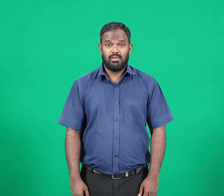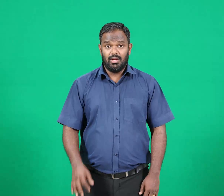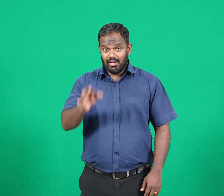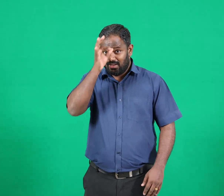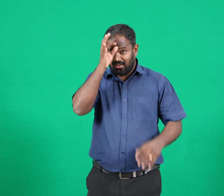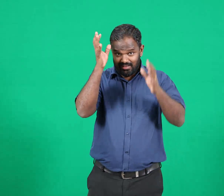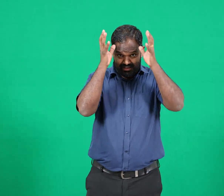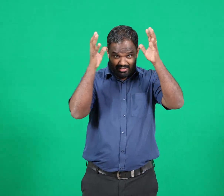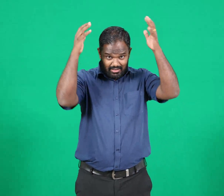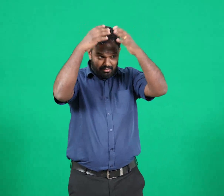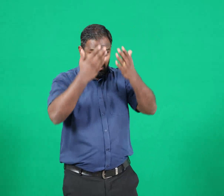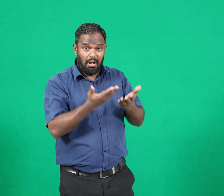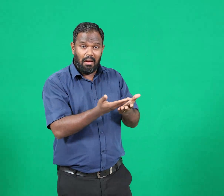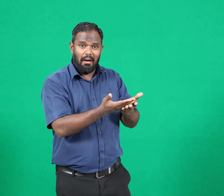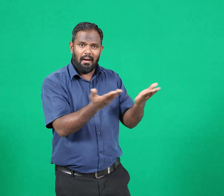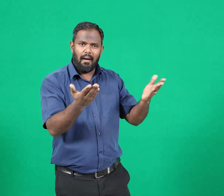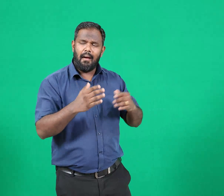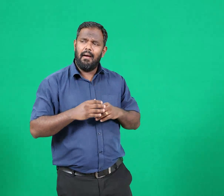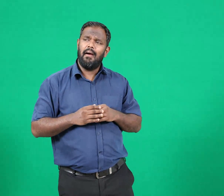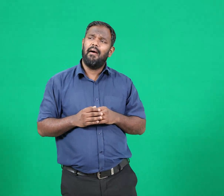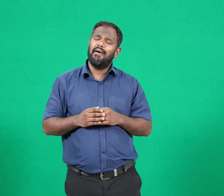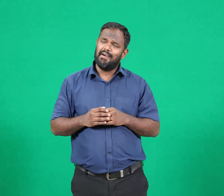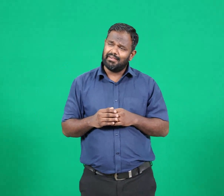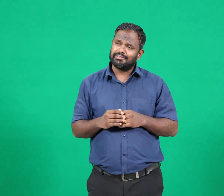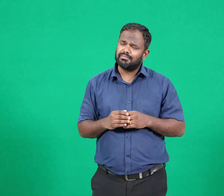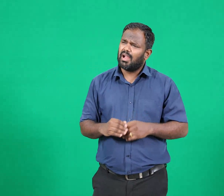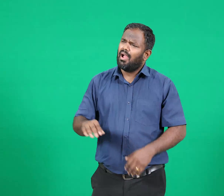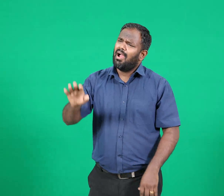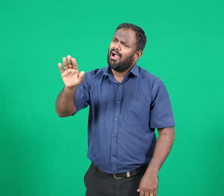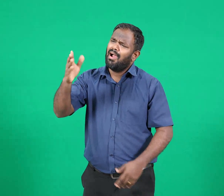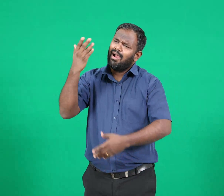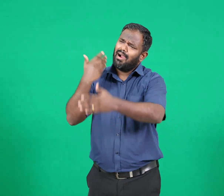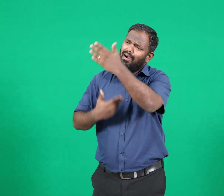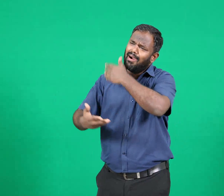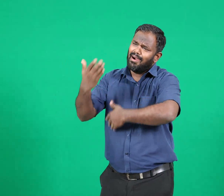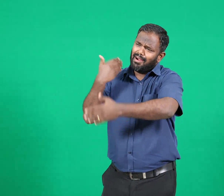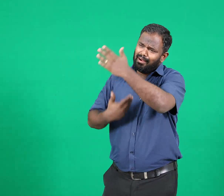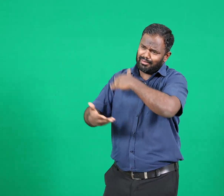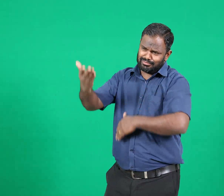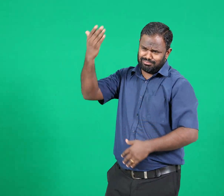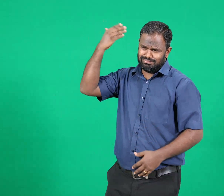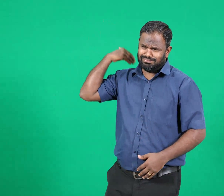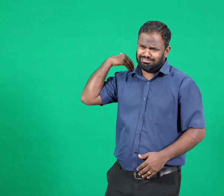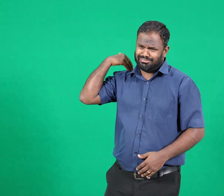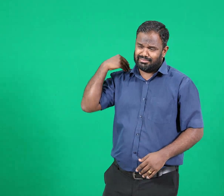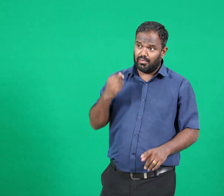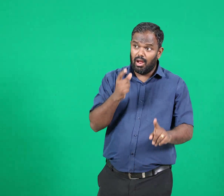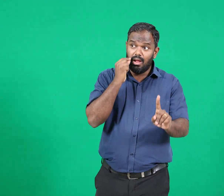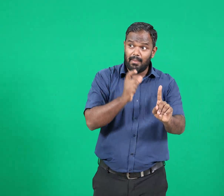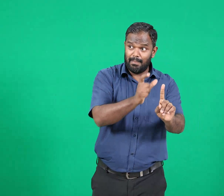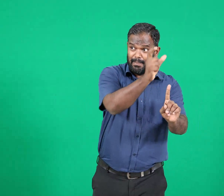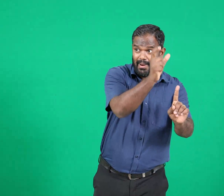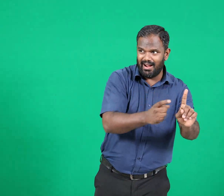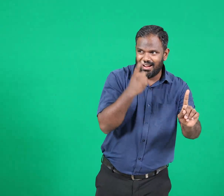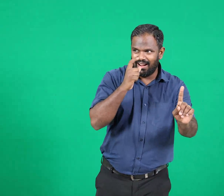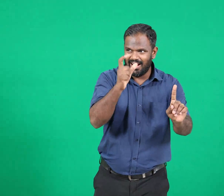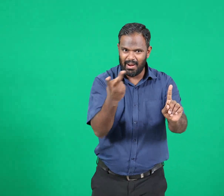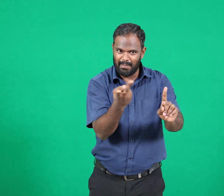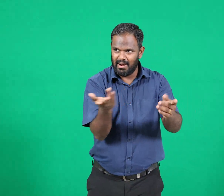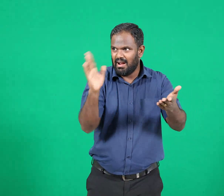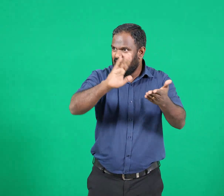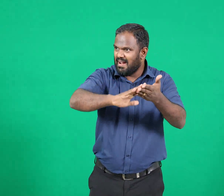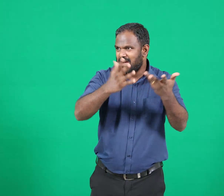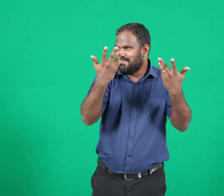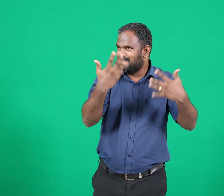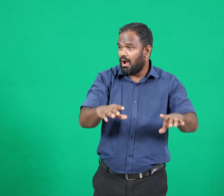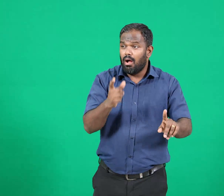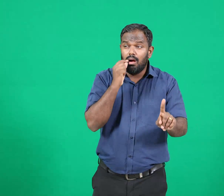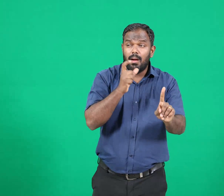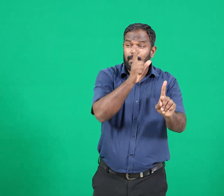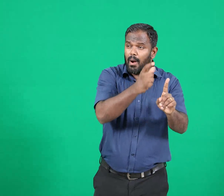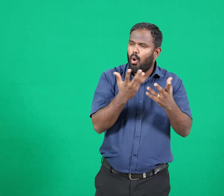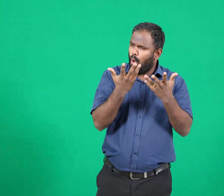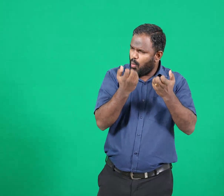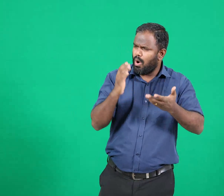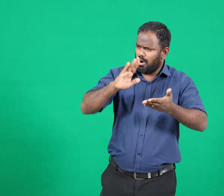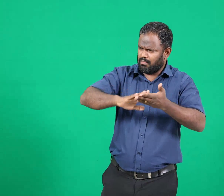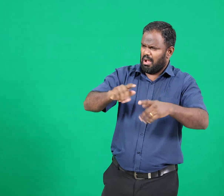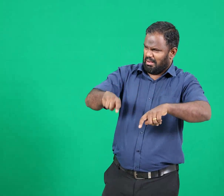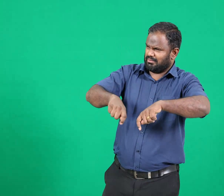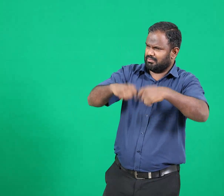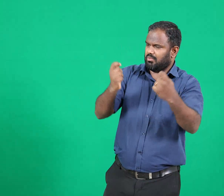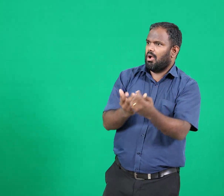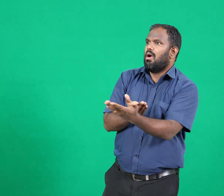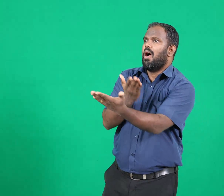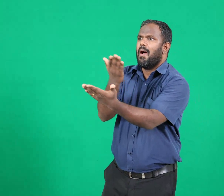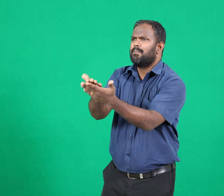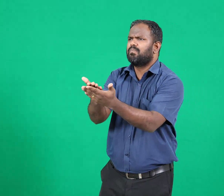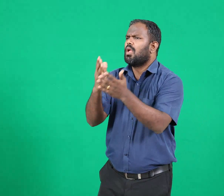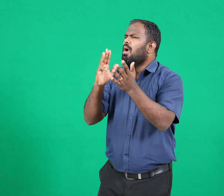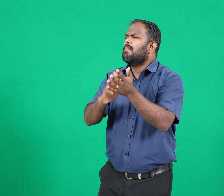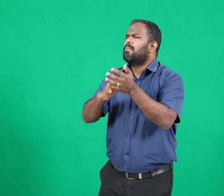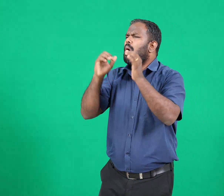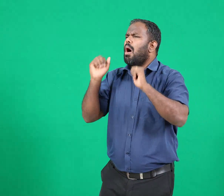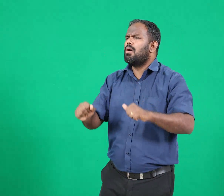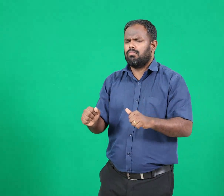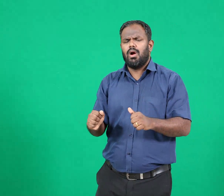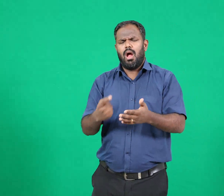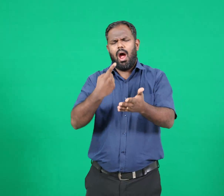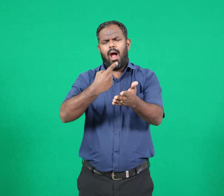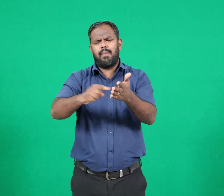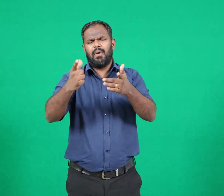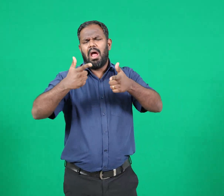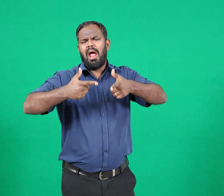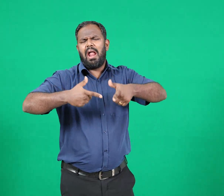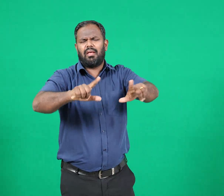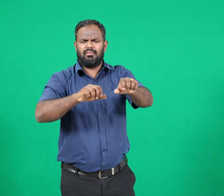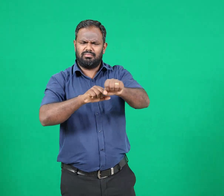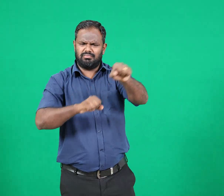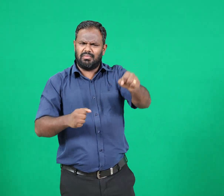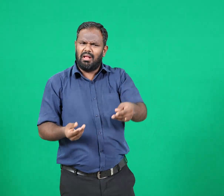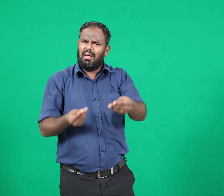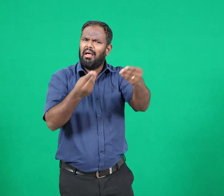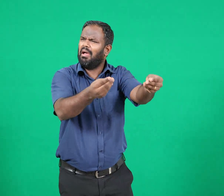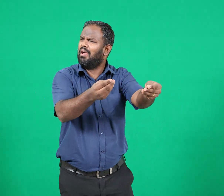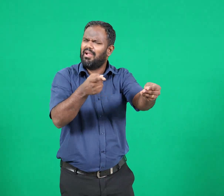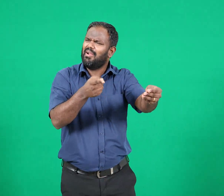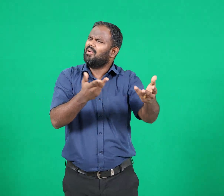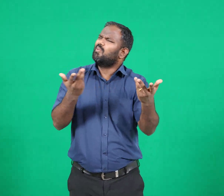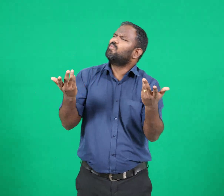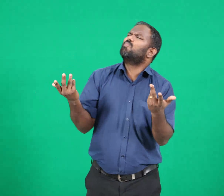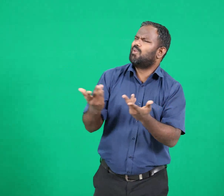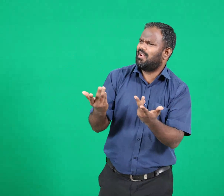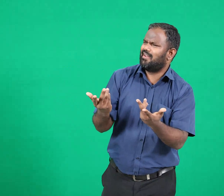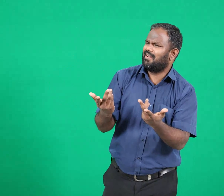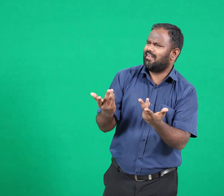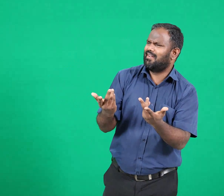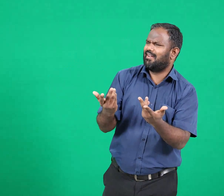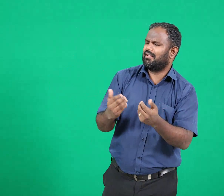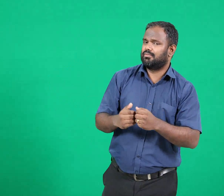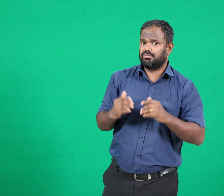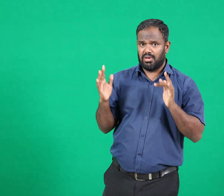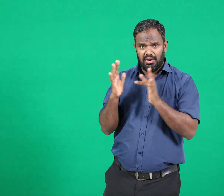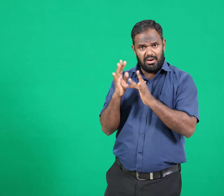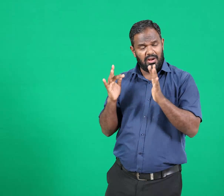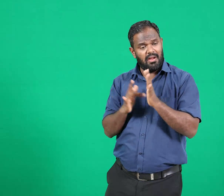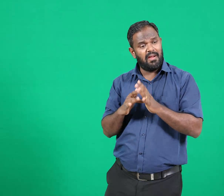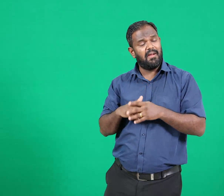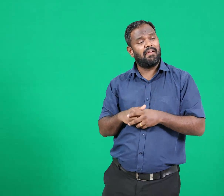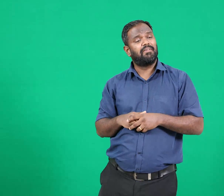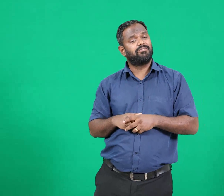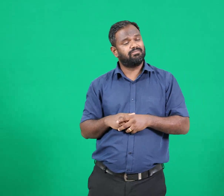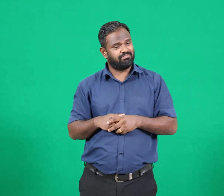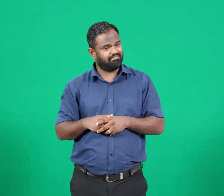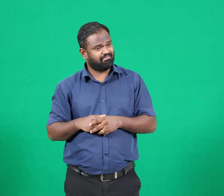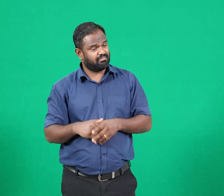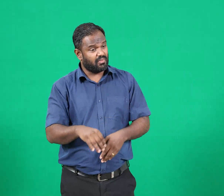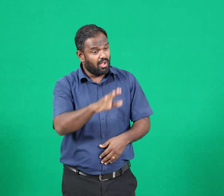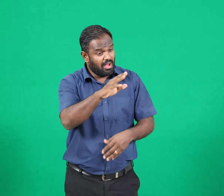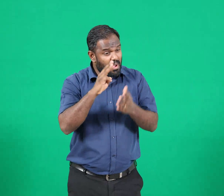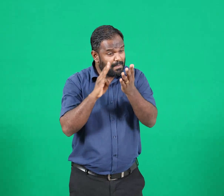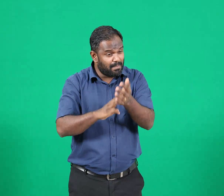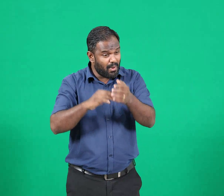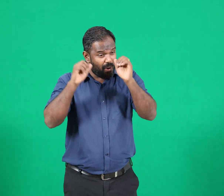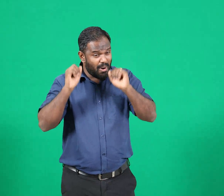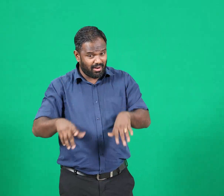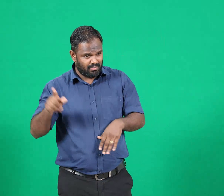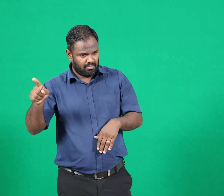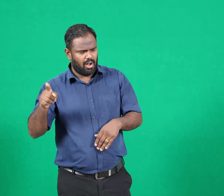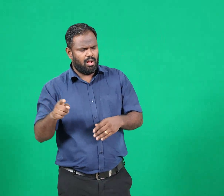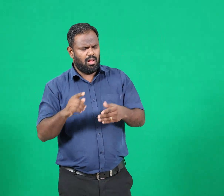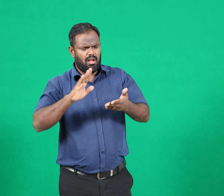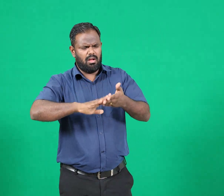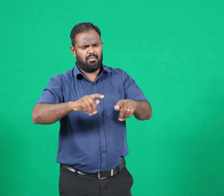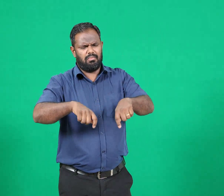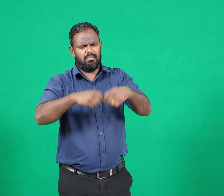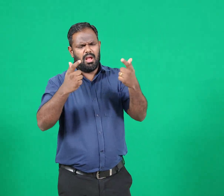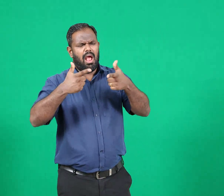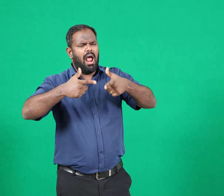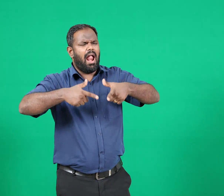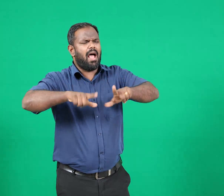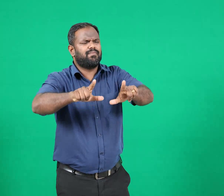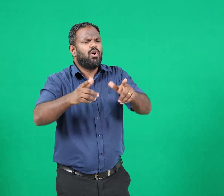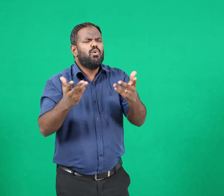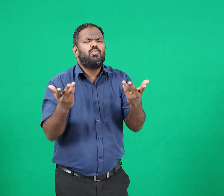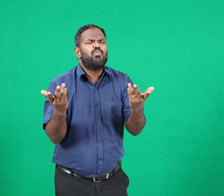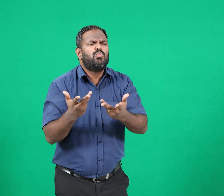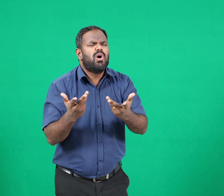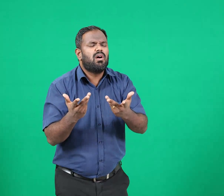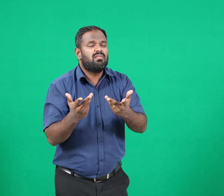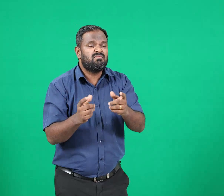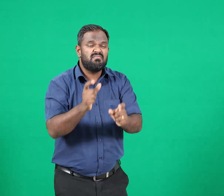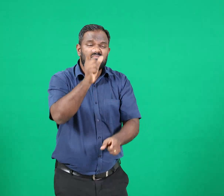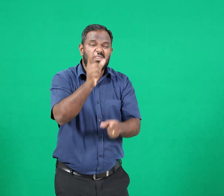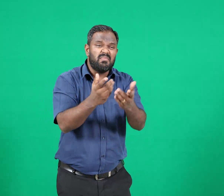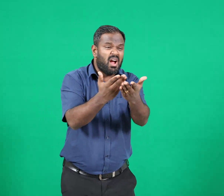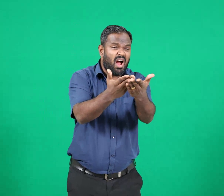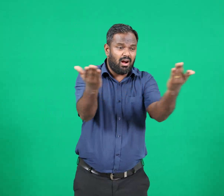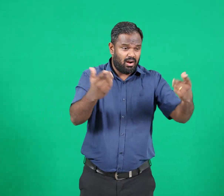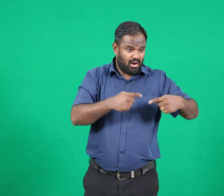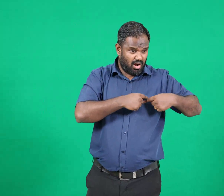"Why then," they asked, "did Moses order a man to give his wife a certificate of divorce and send her away?"